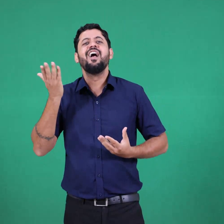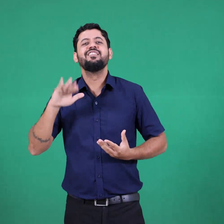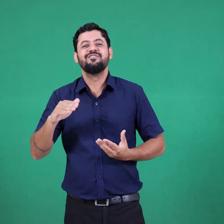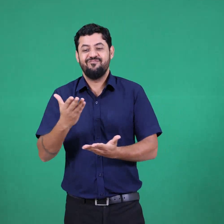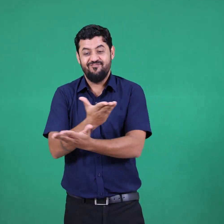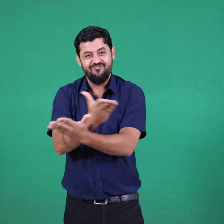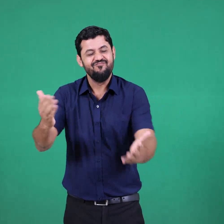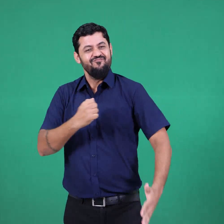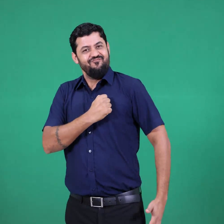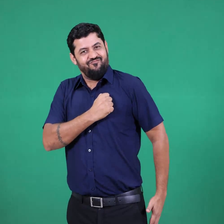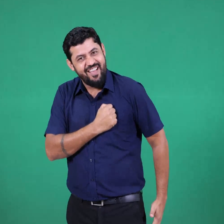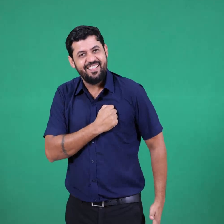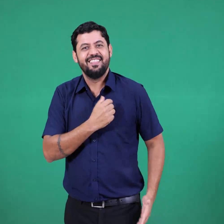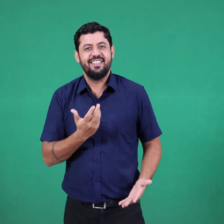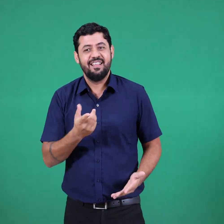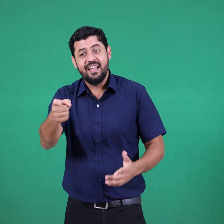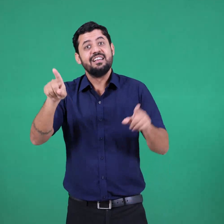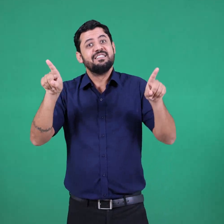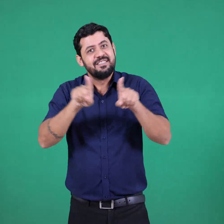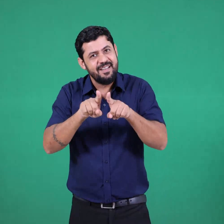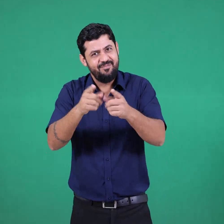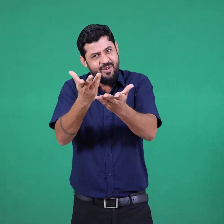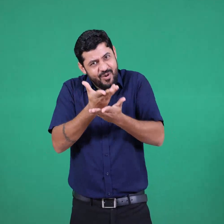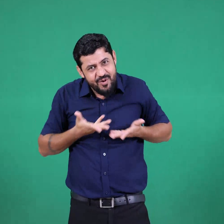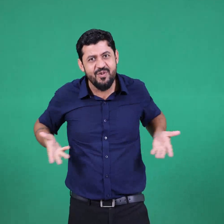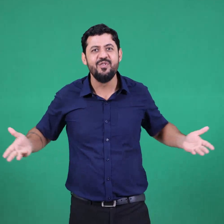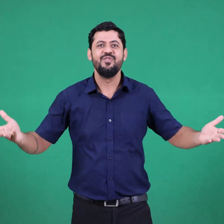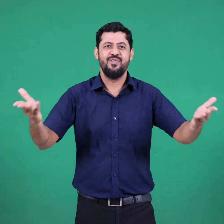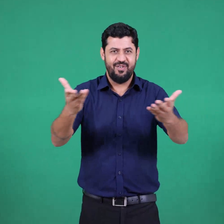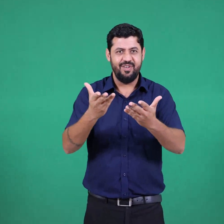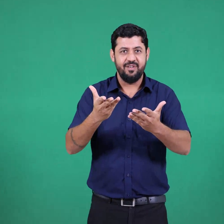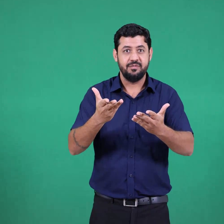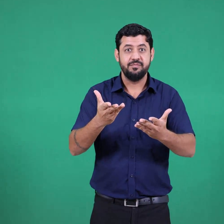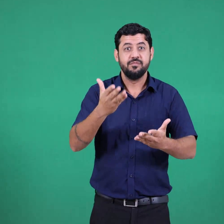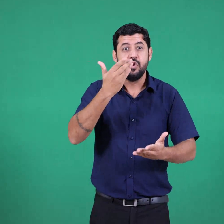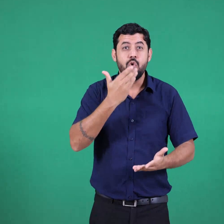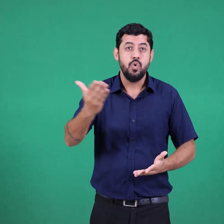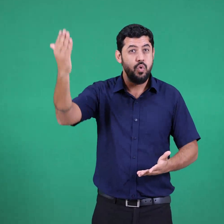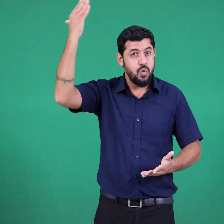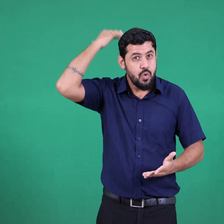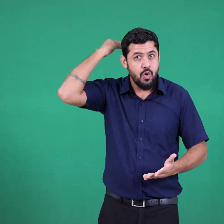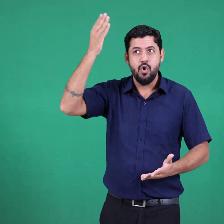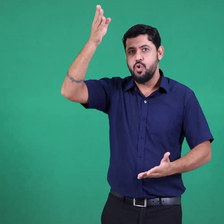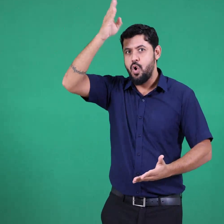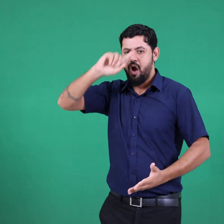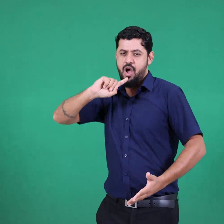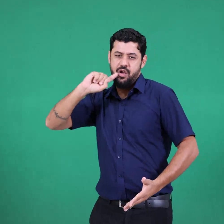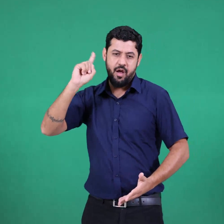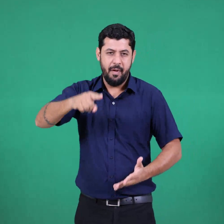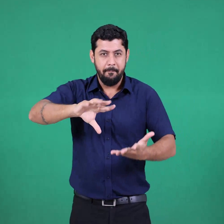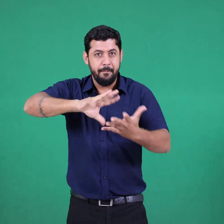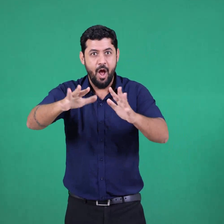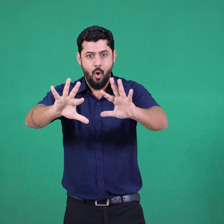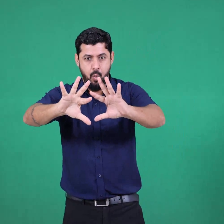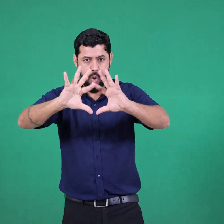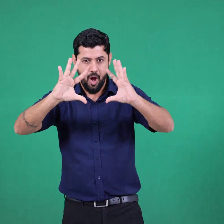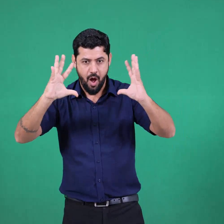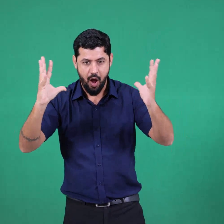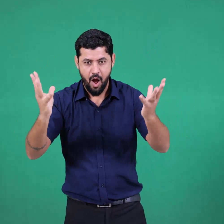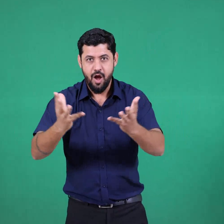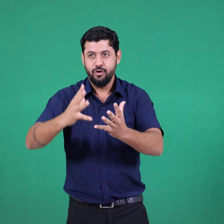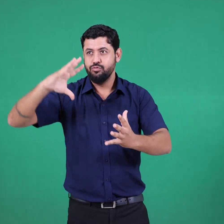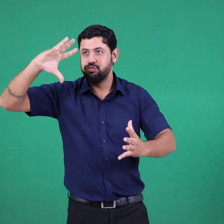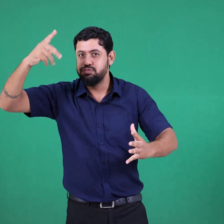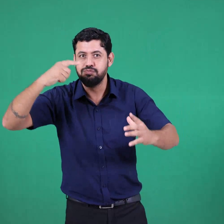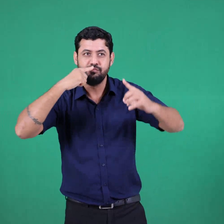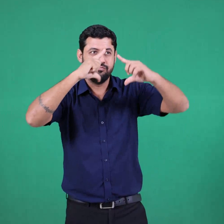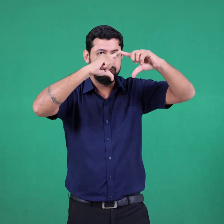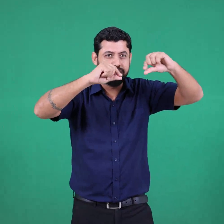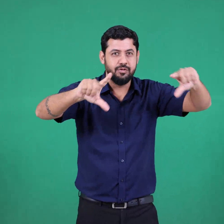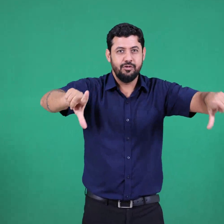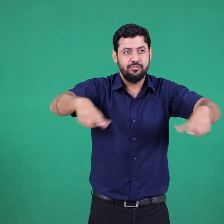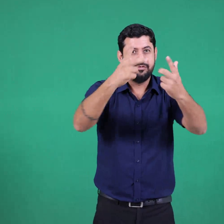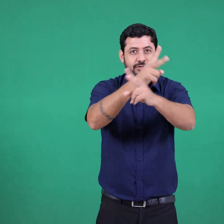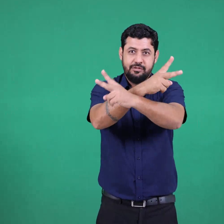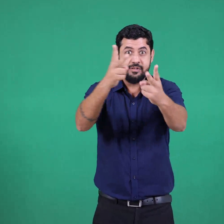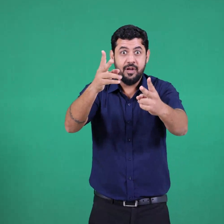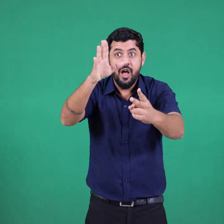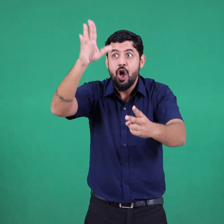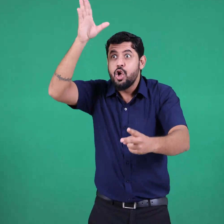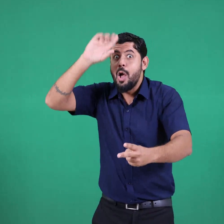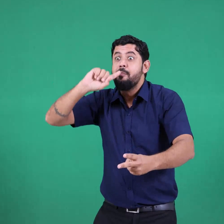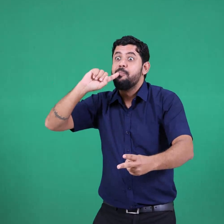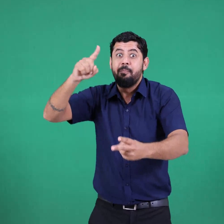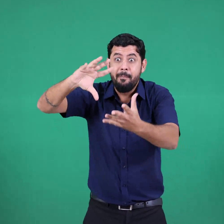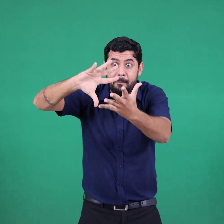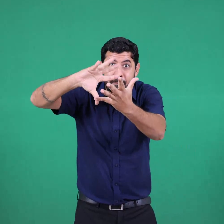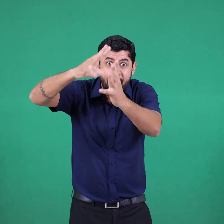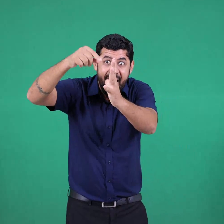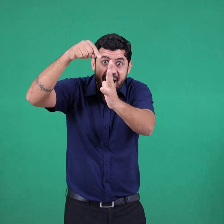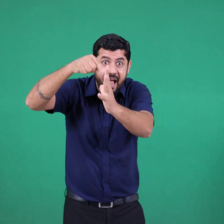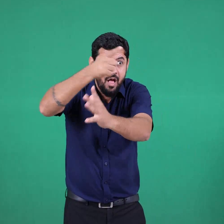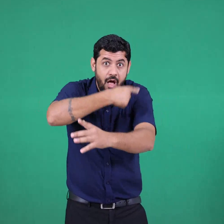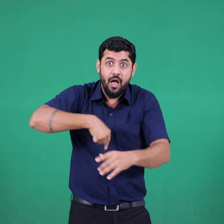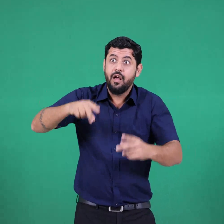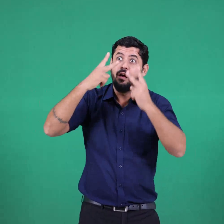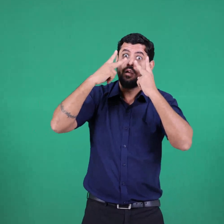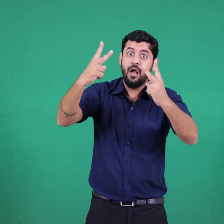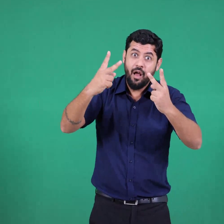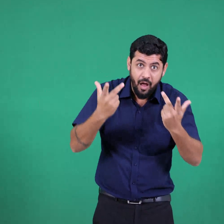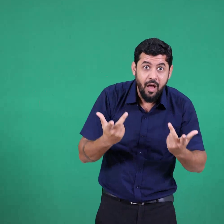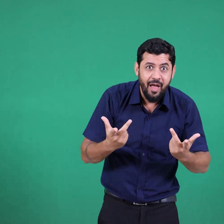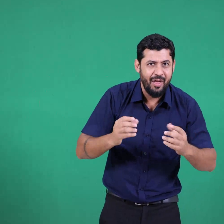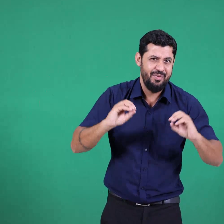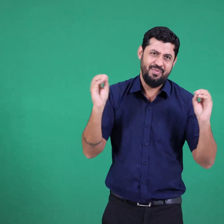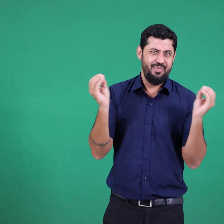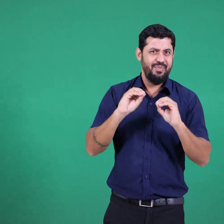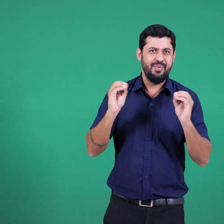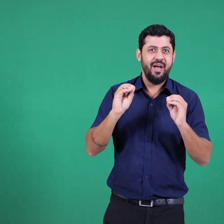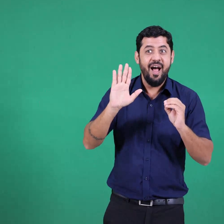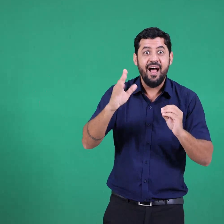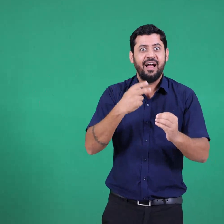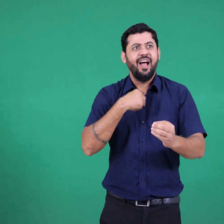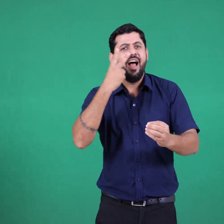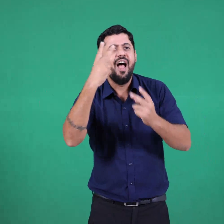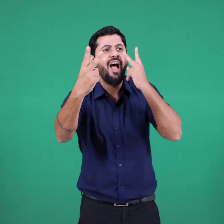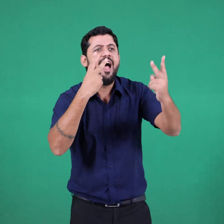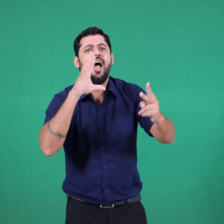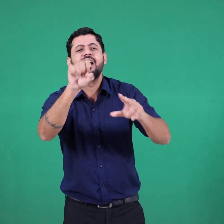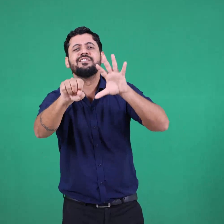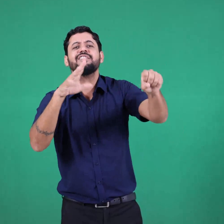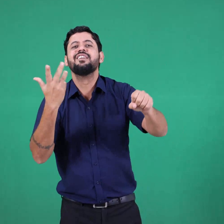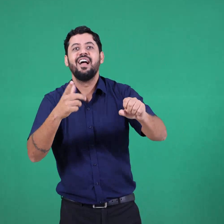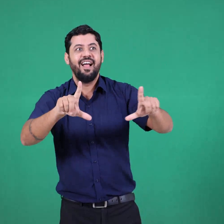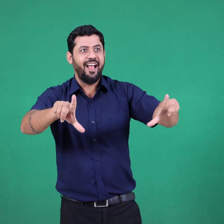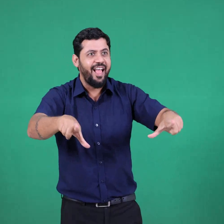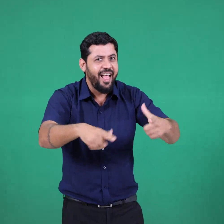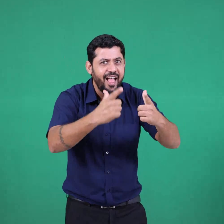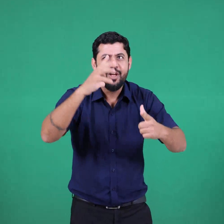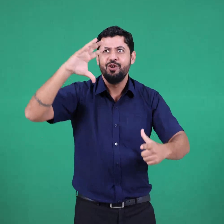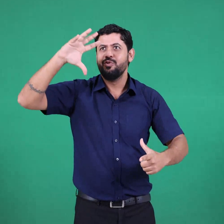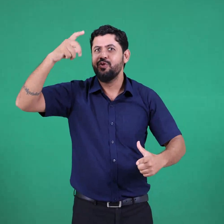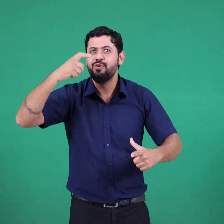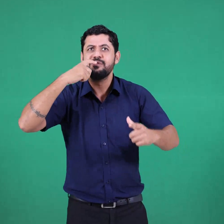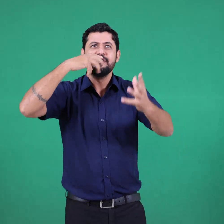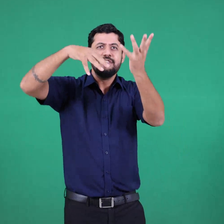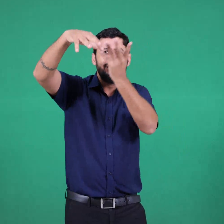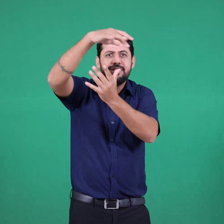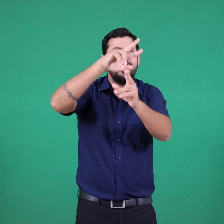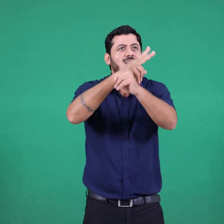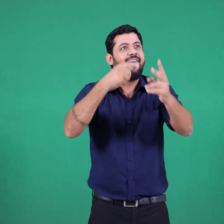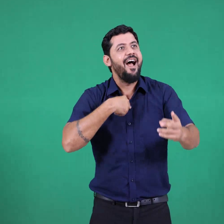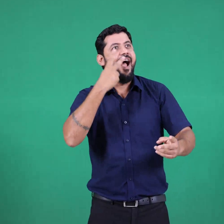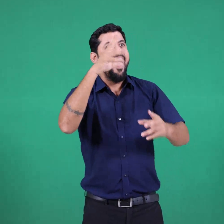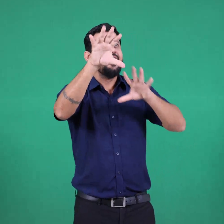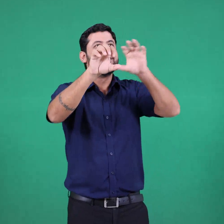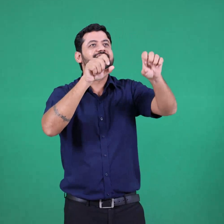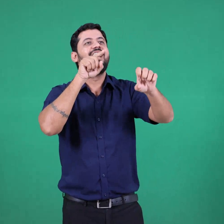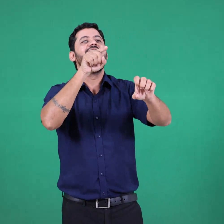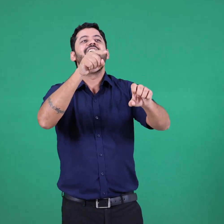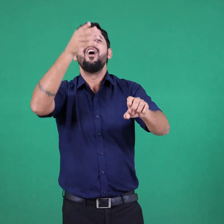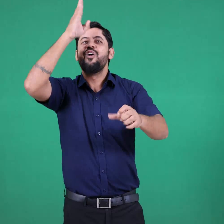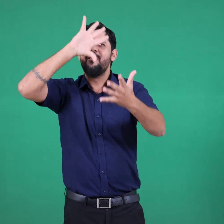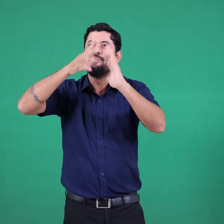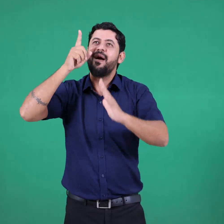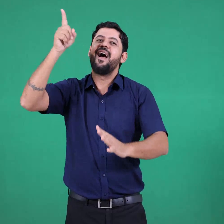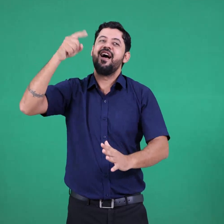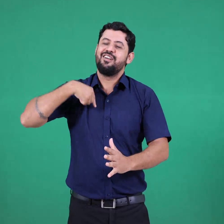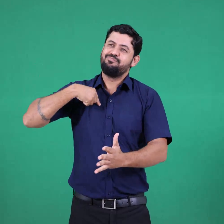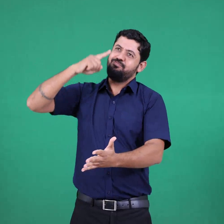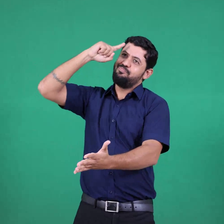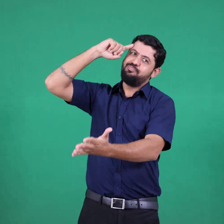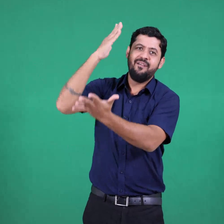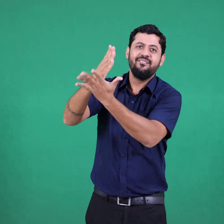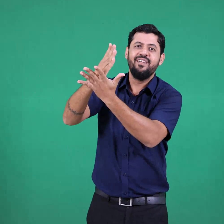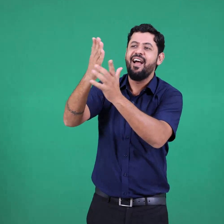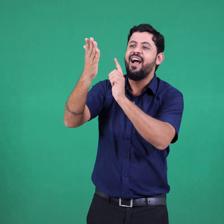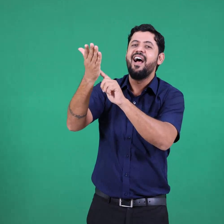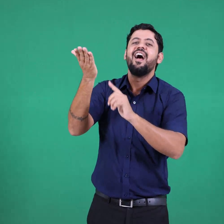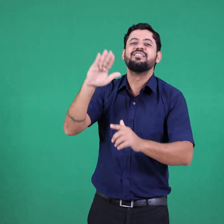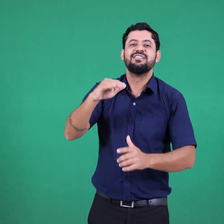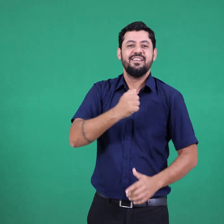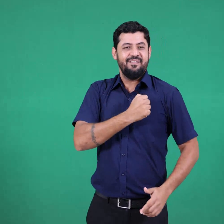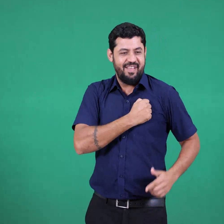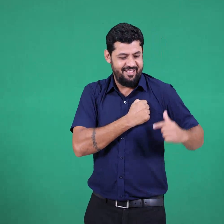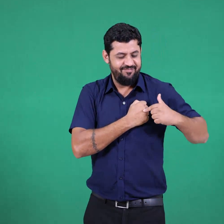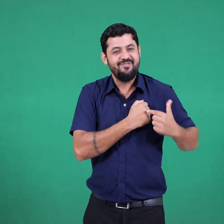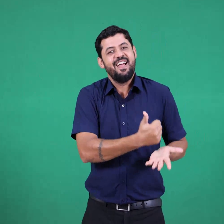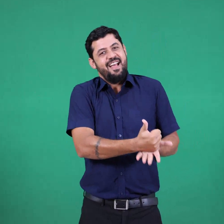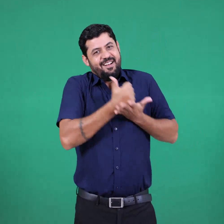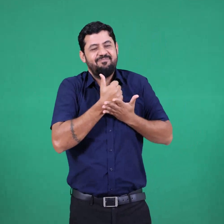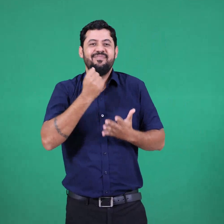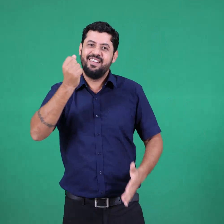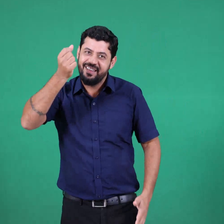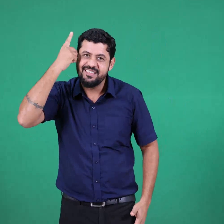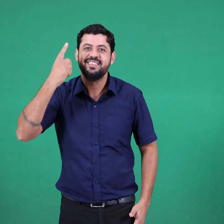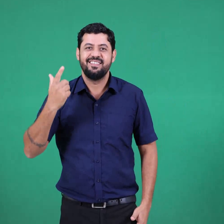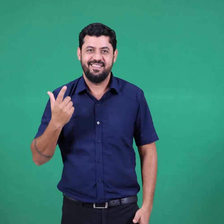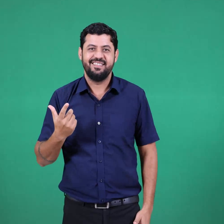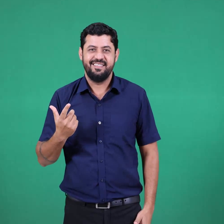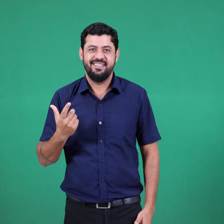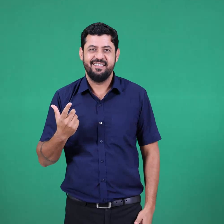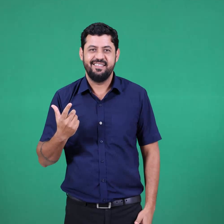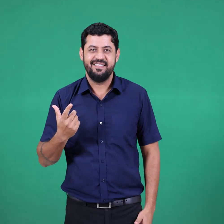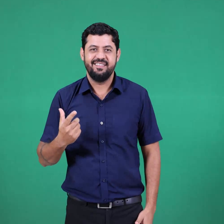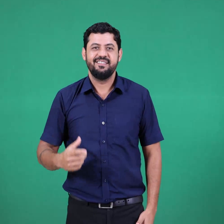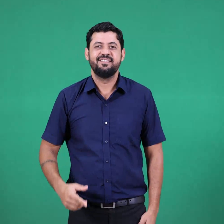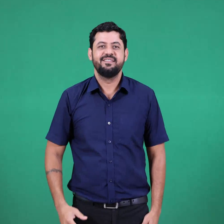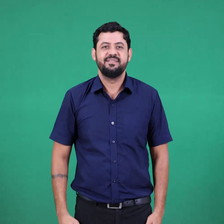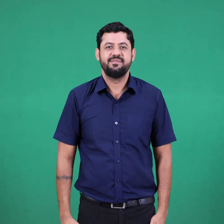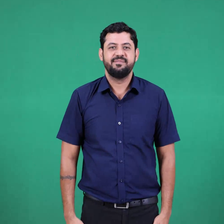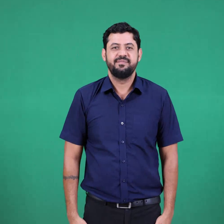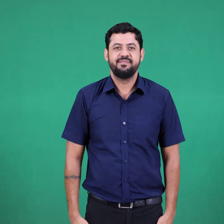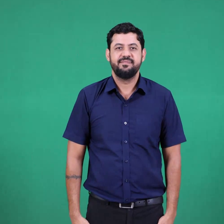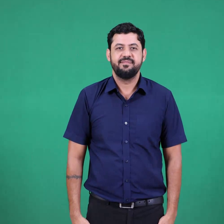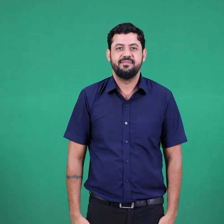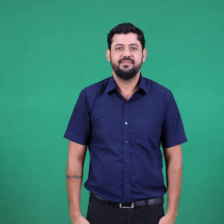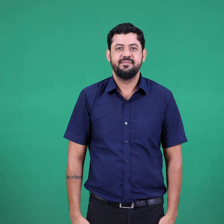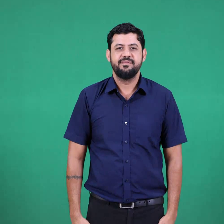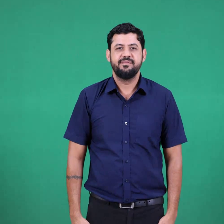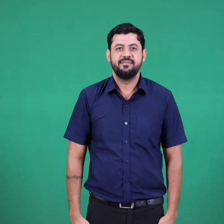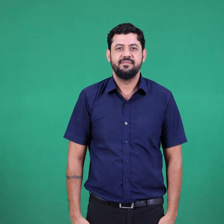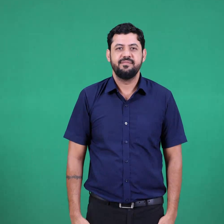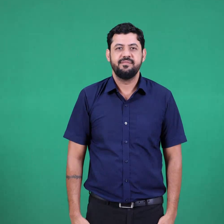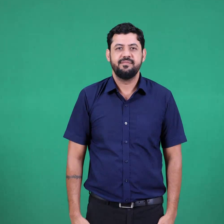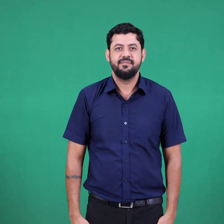By faith we understand that the universe was formed at God's command, so that what is seen was not made out of what was visible.